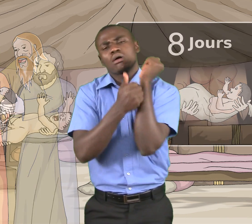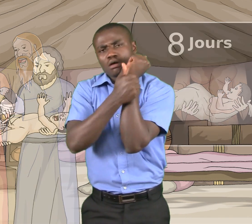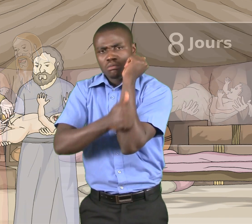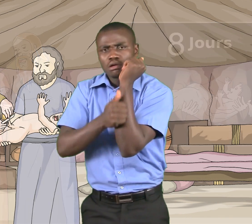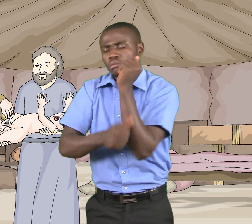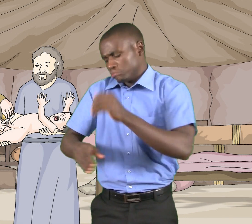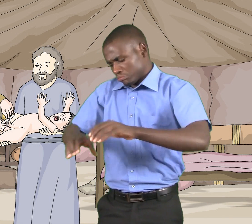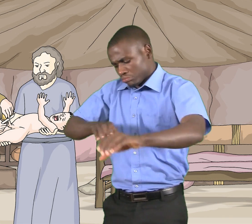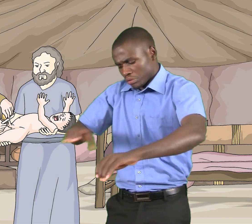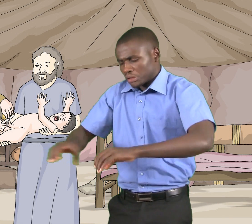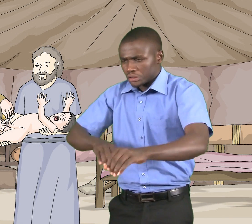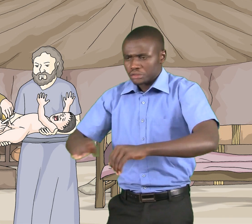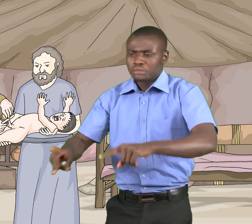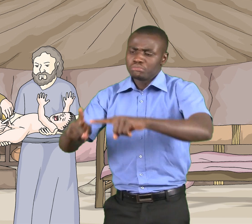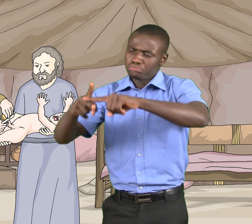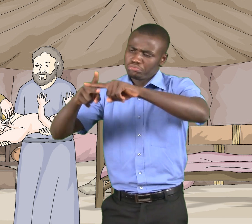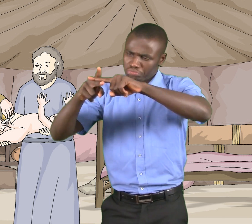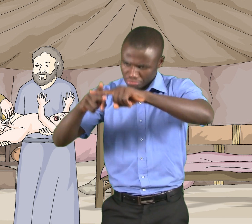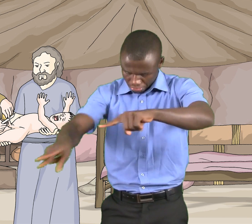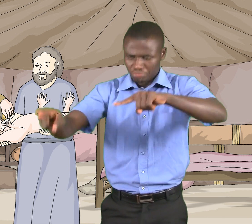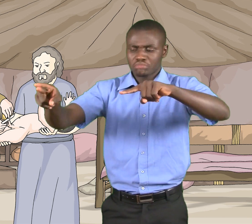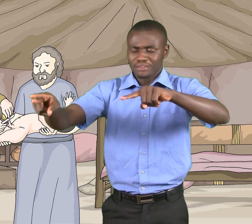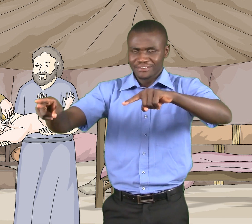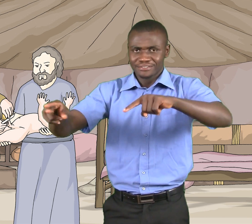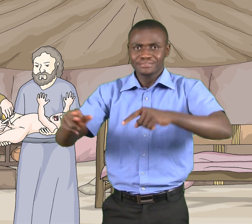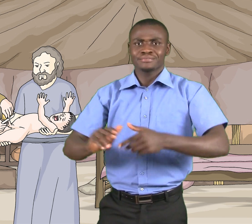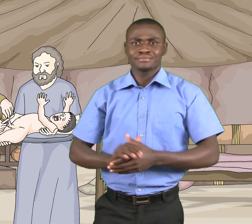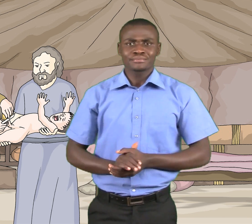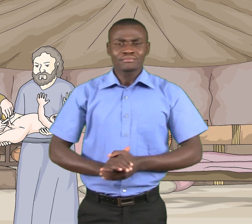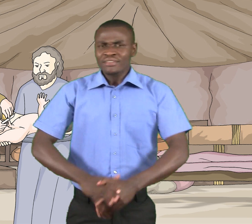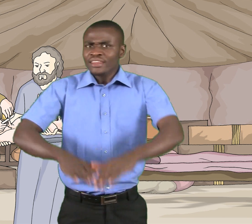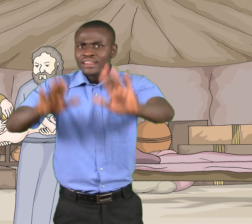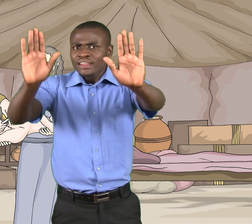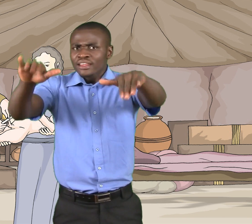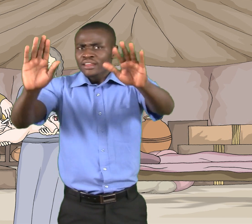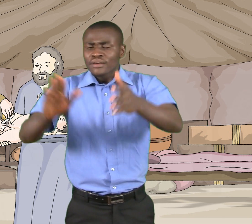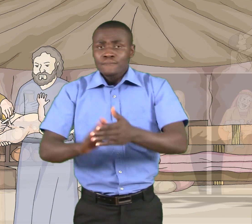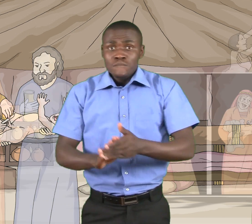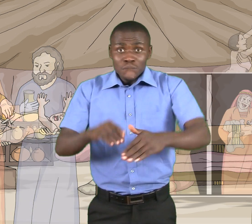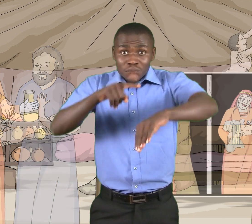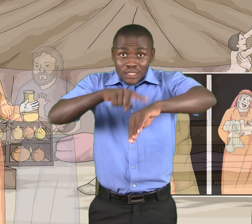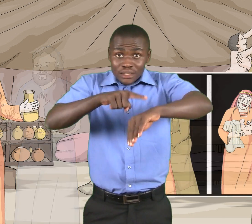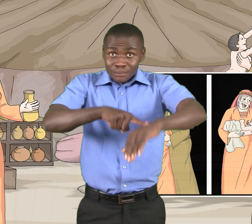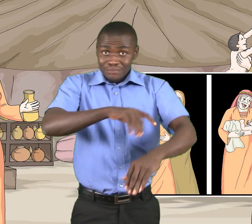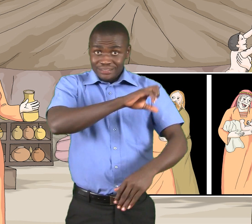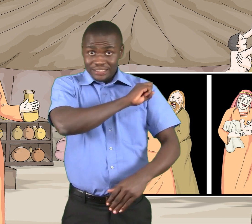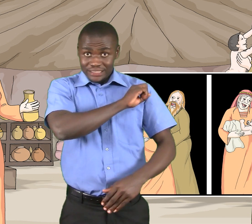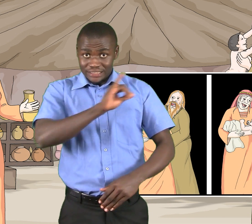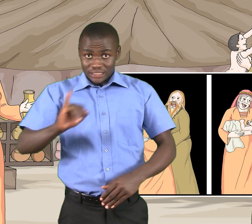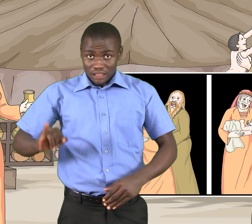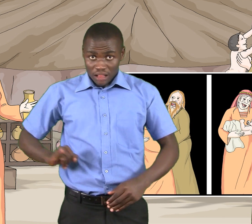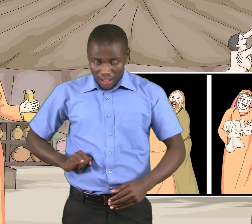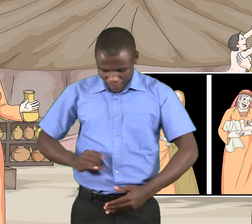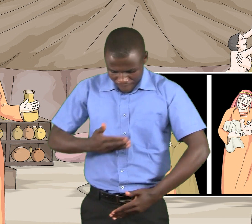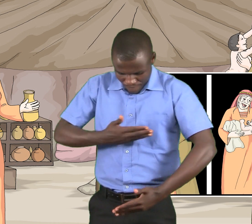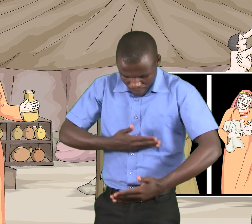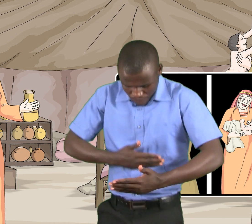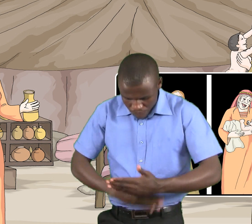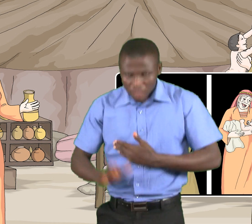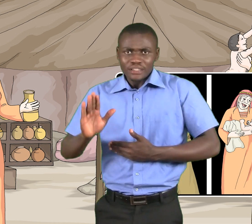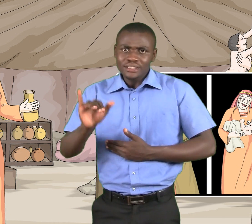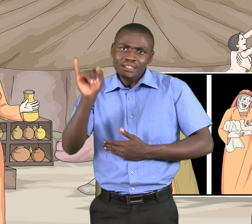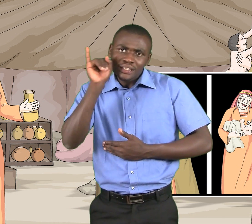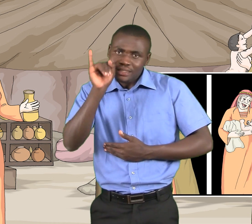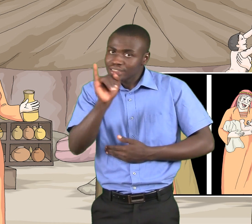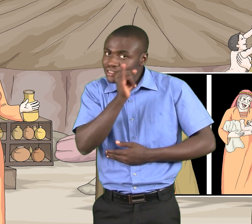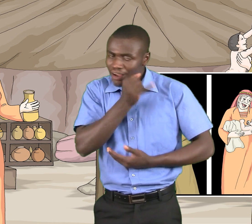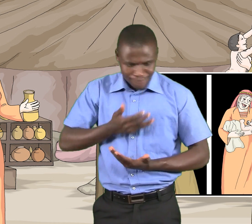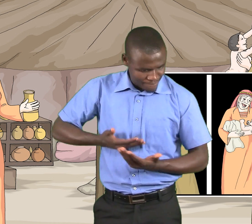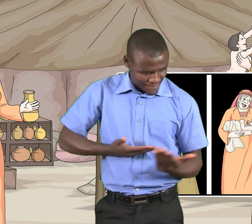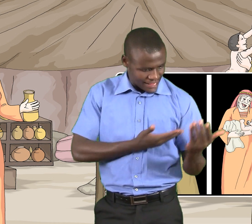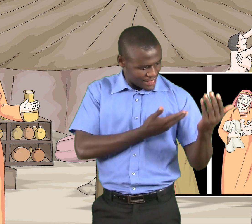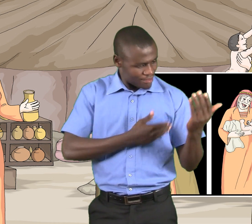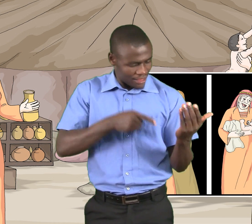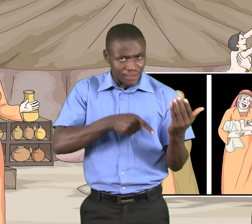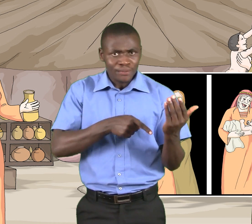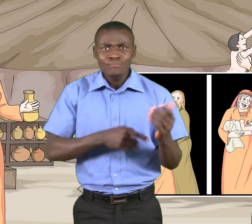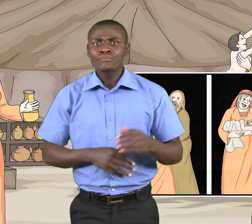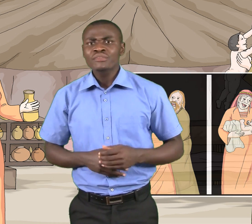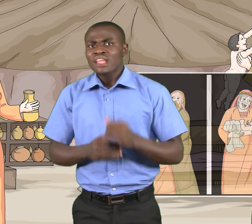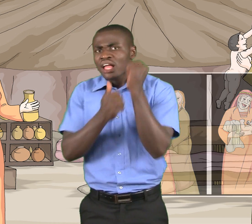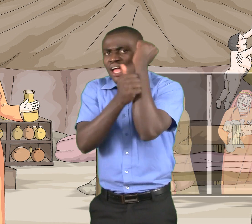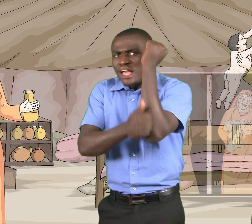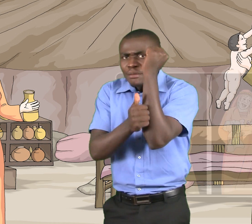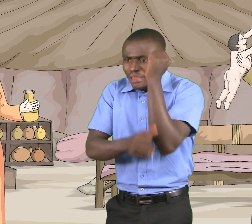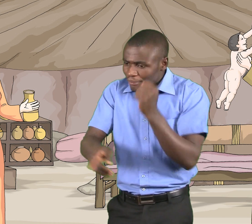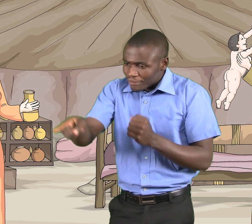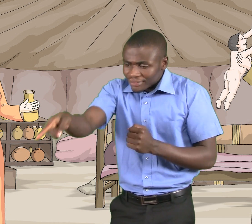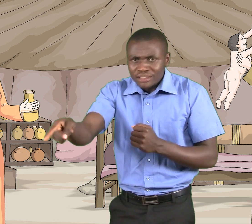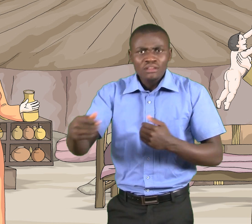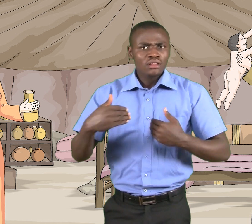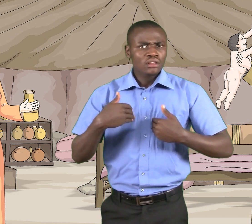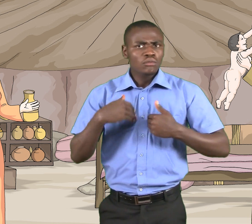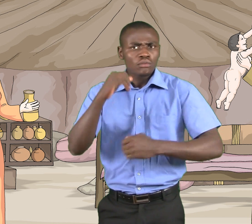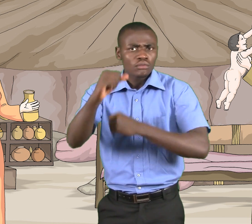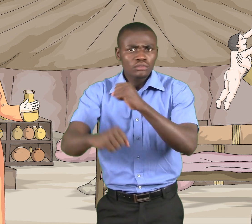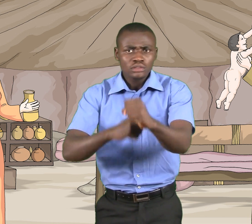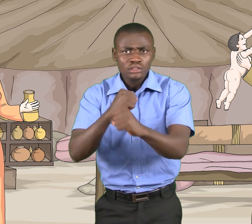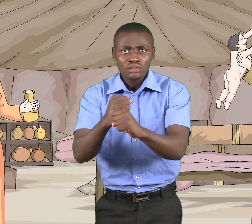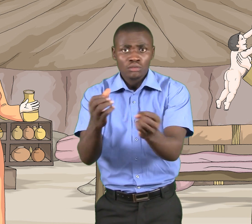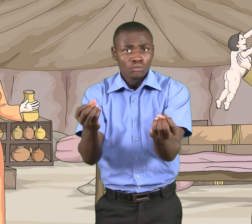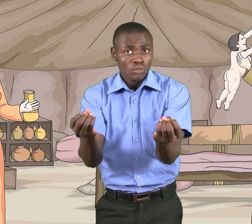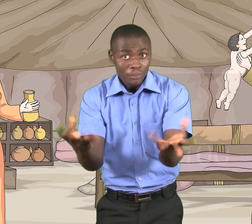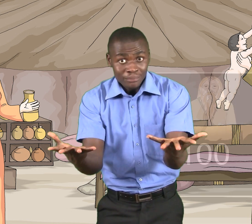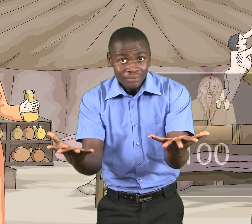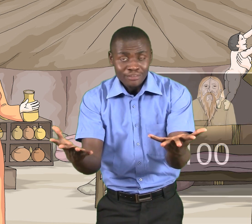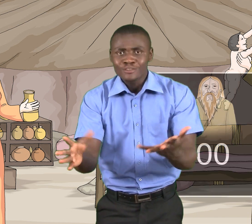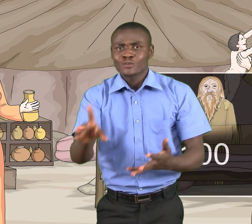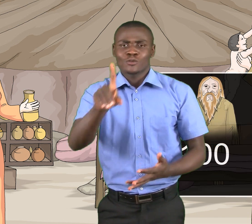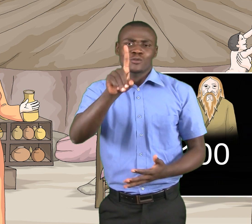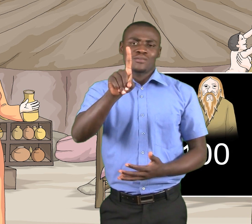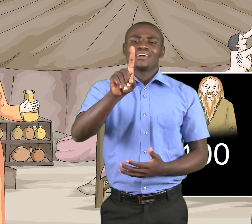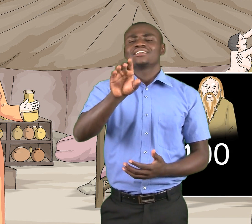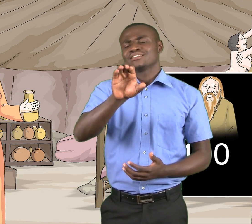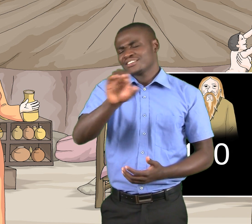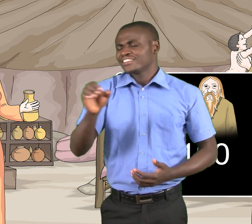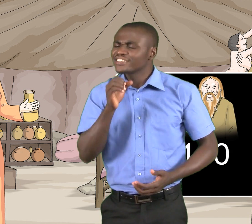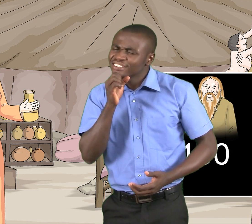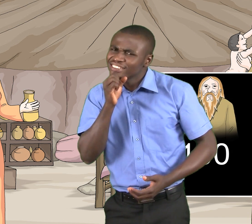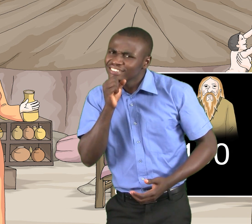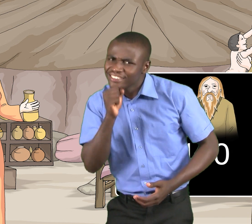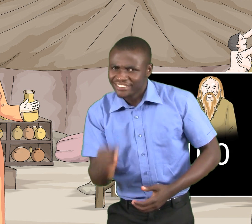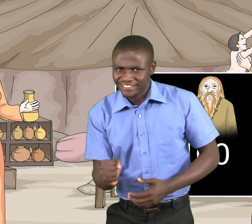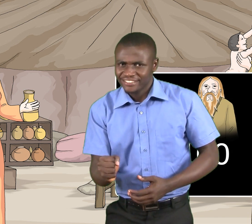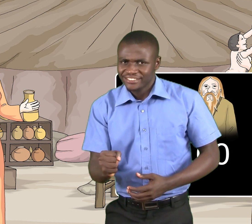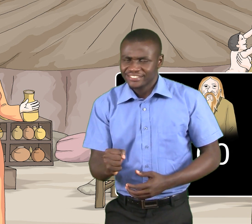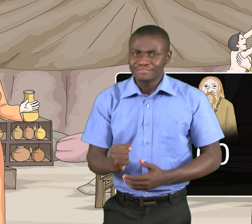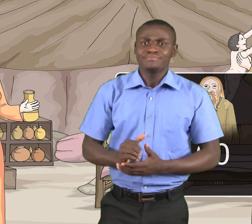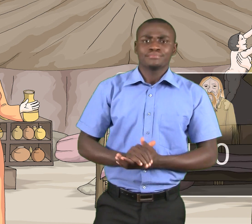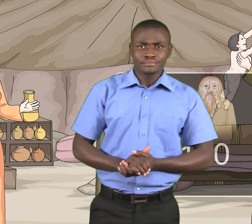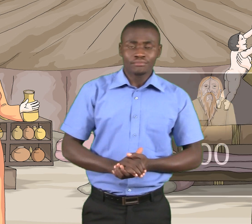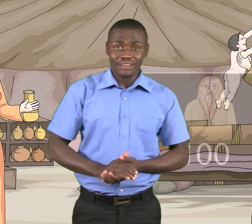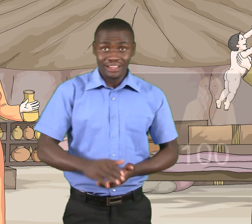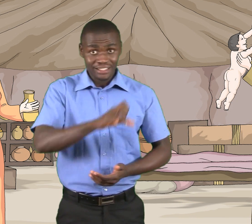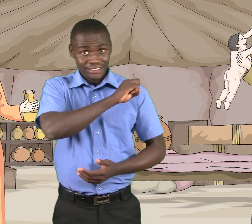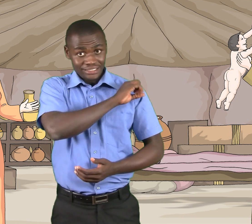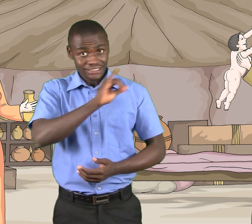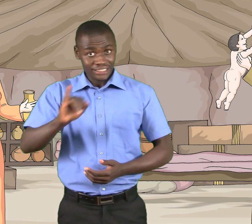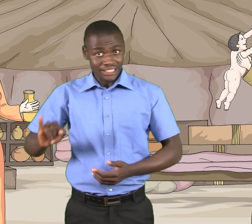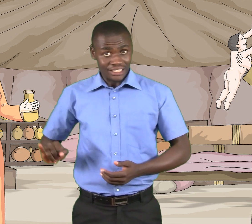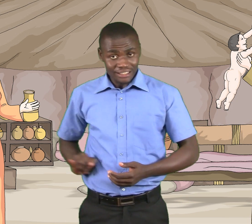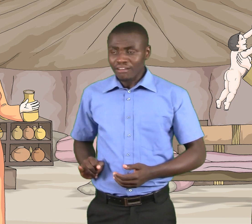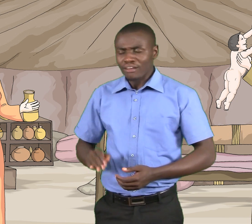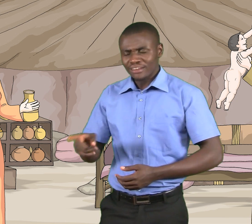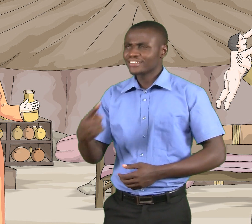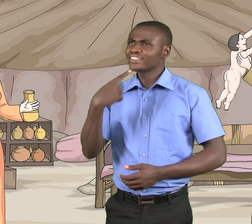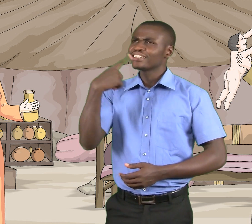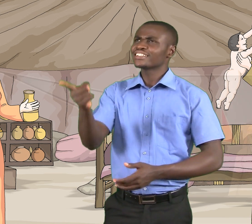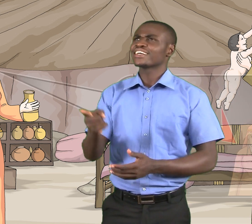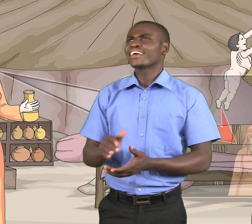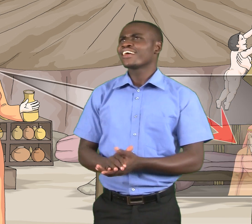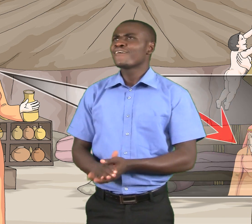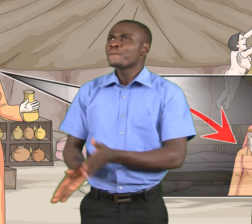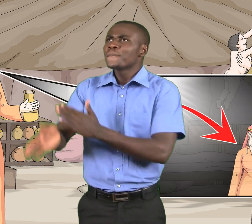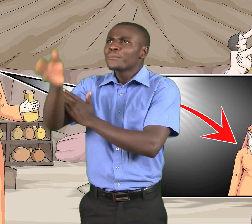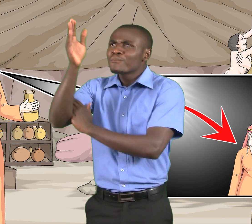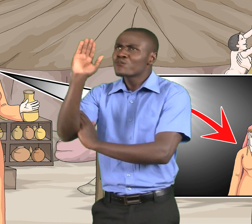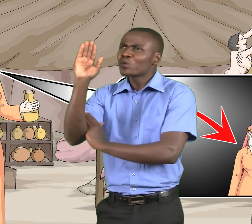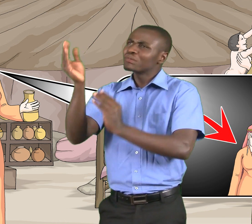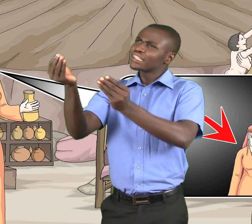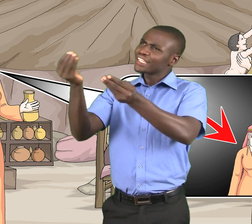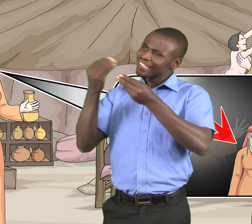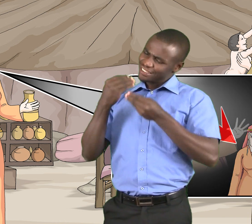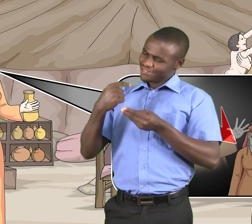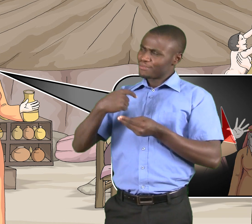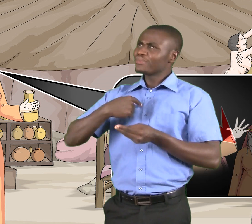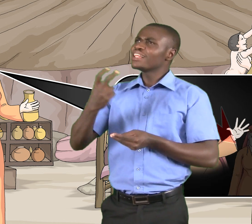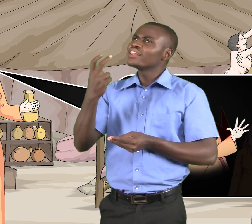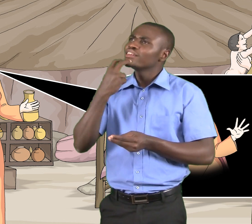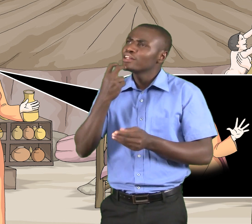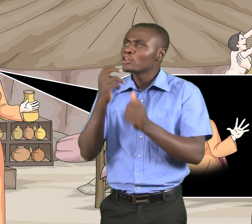Abraham was a hundred years old when his son Isaac was born to him.